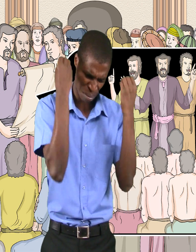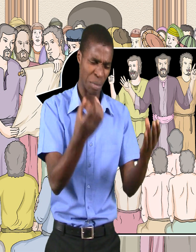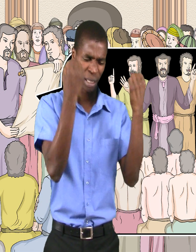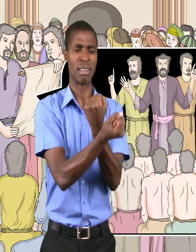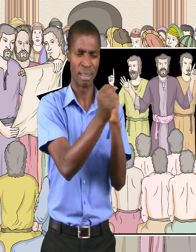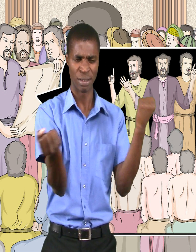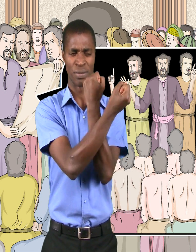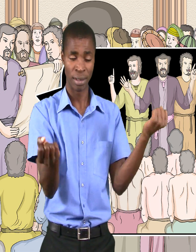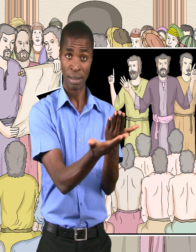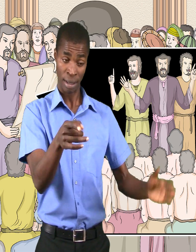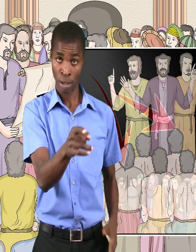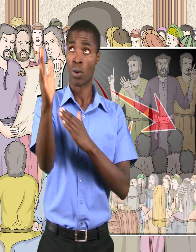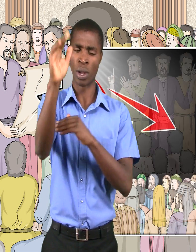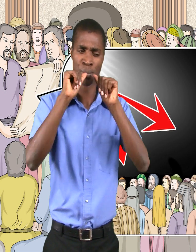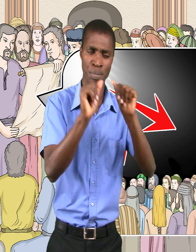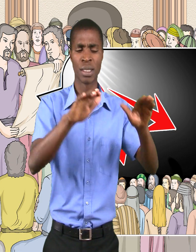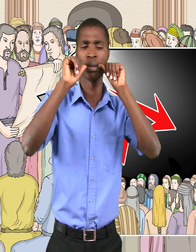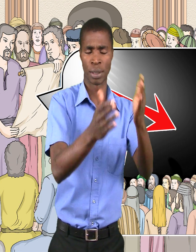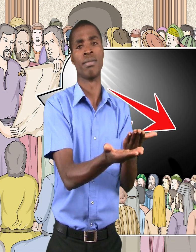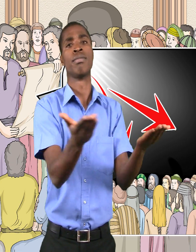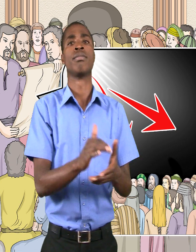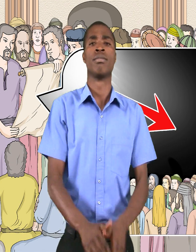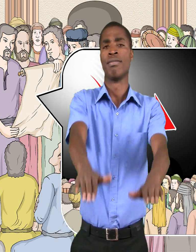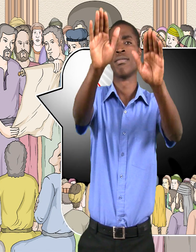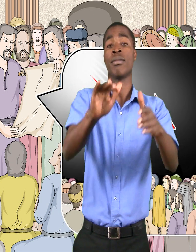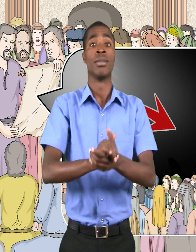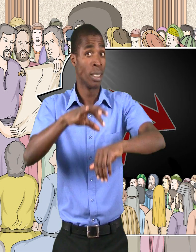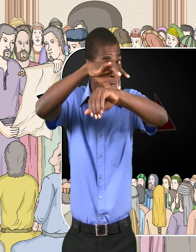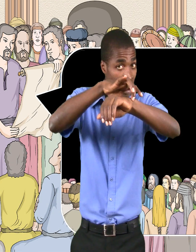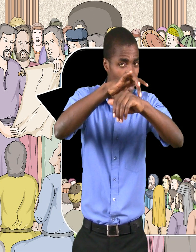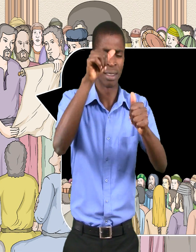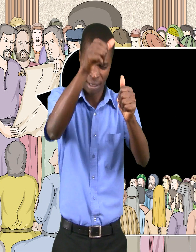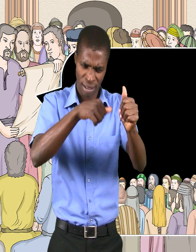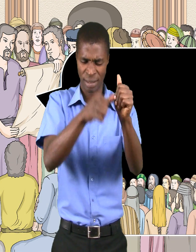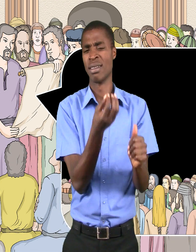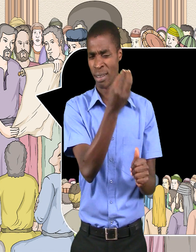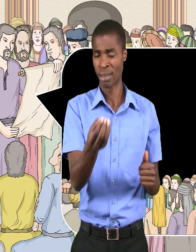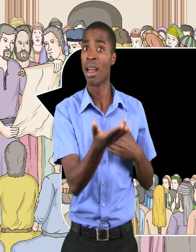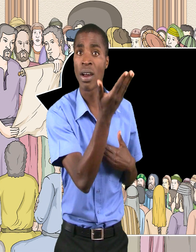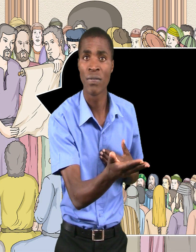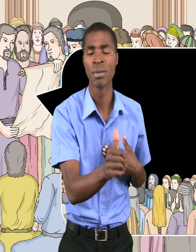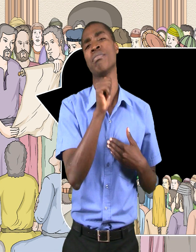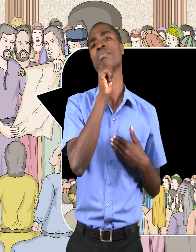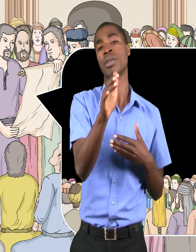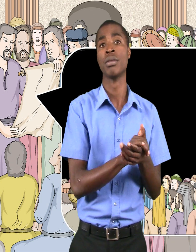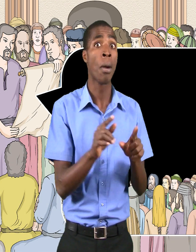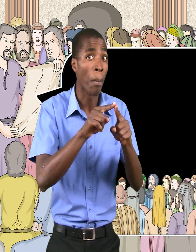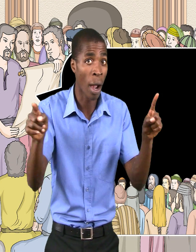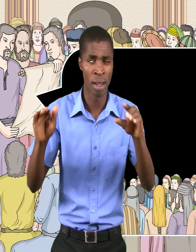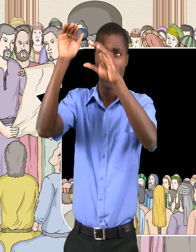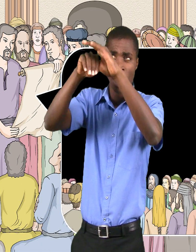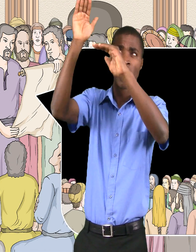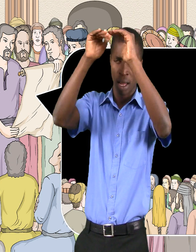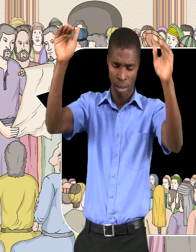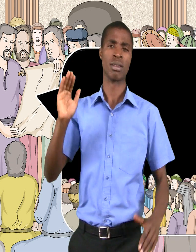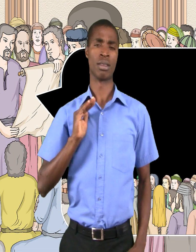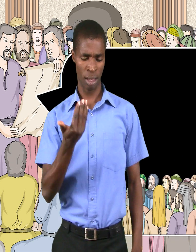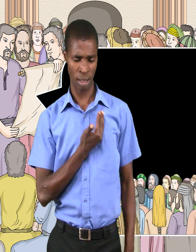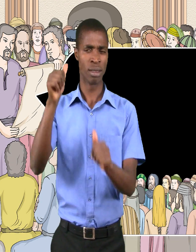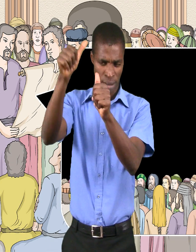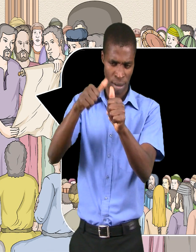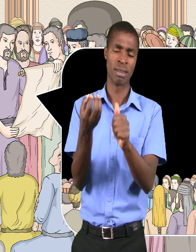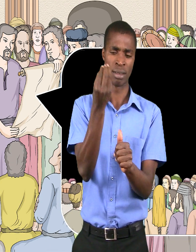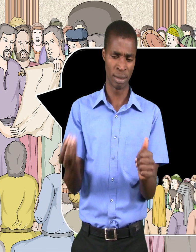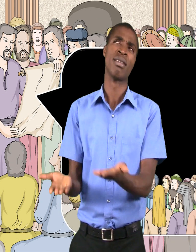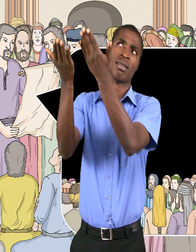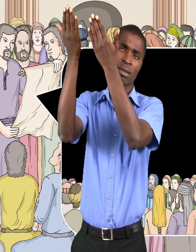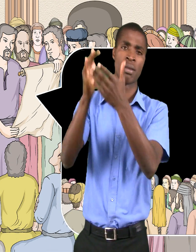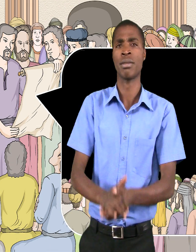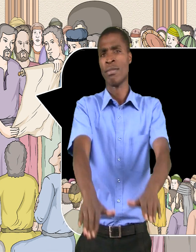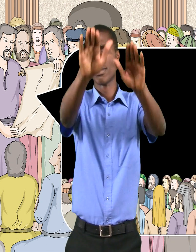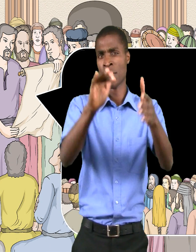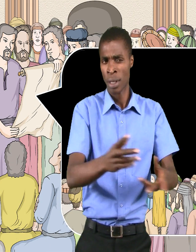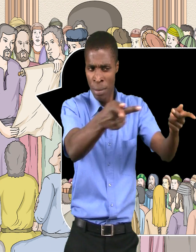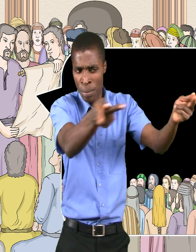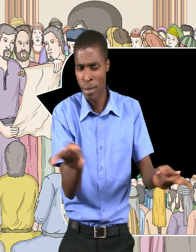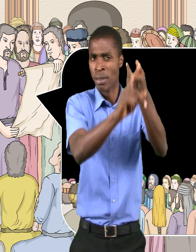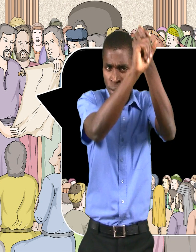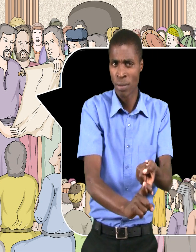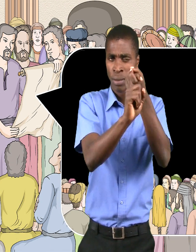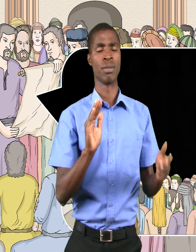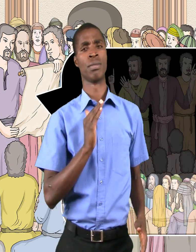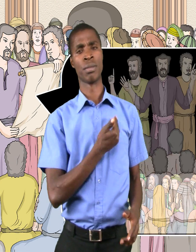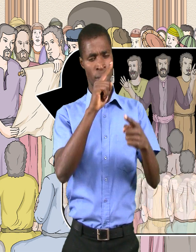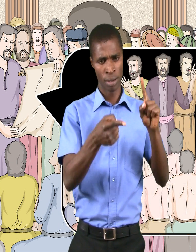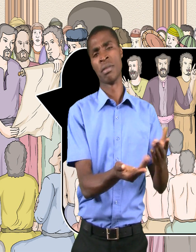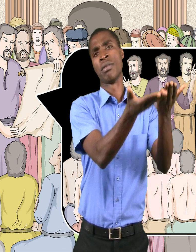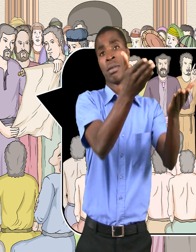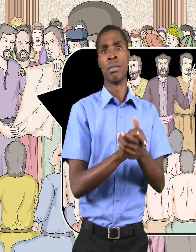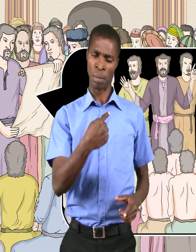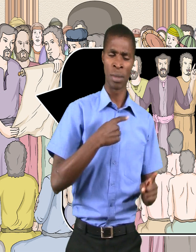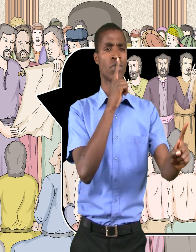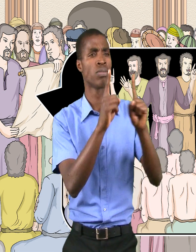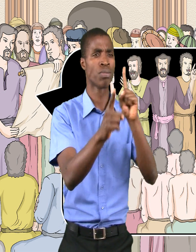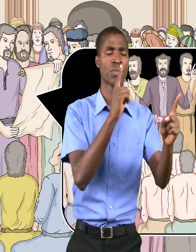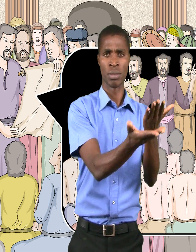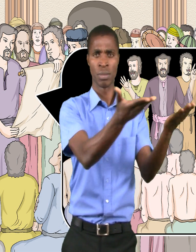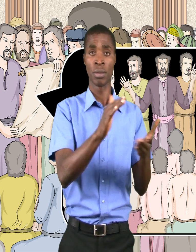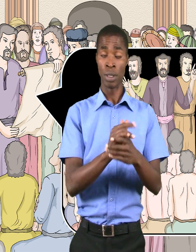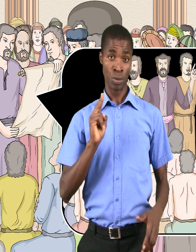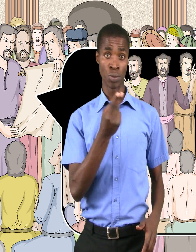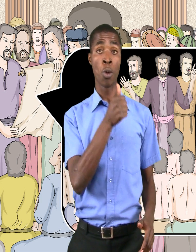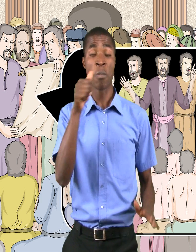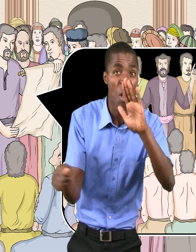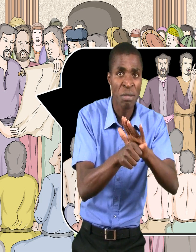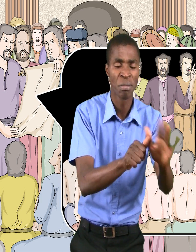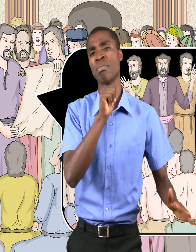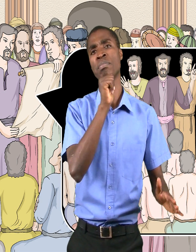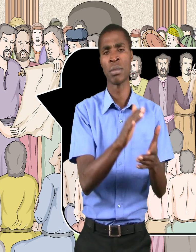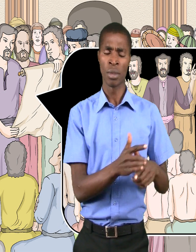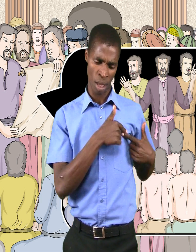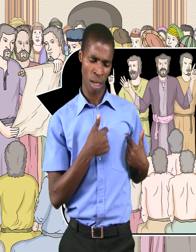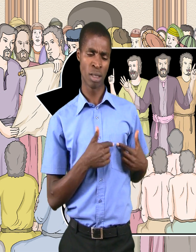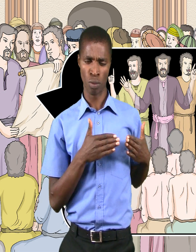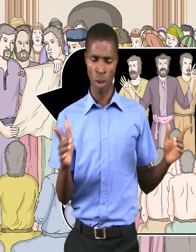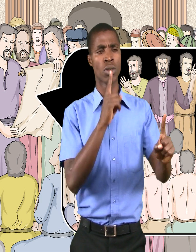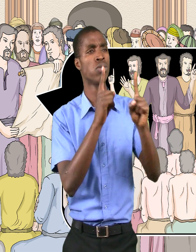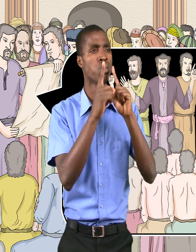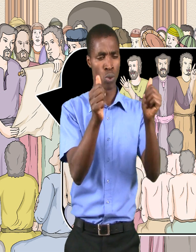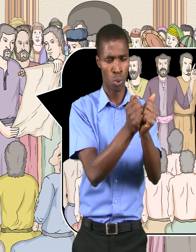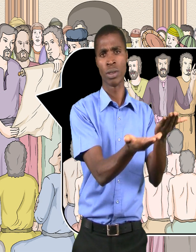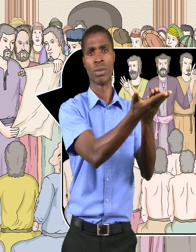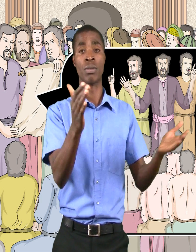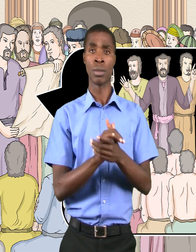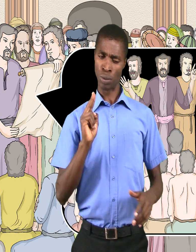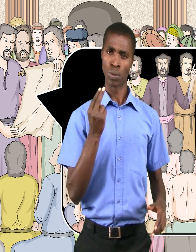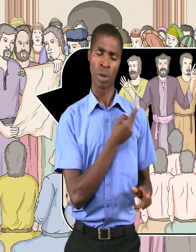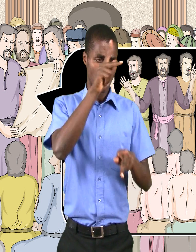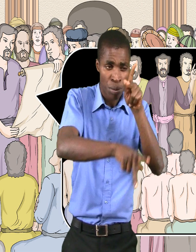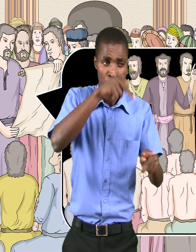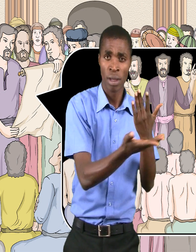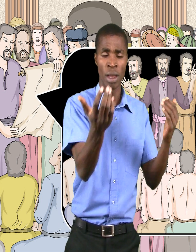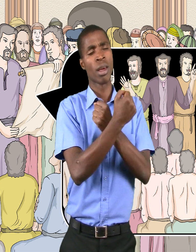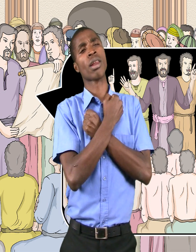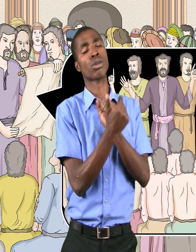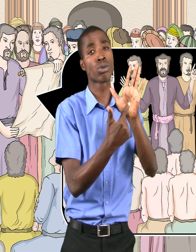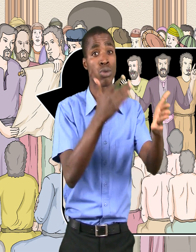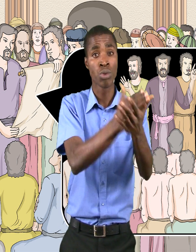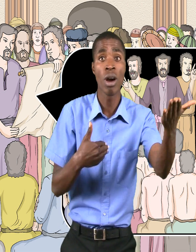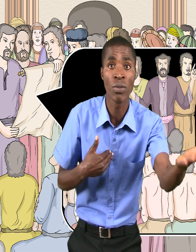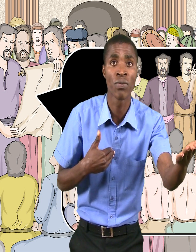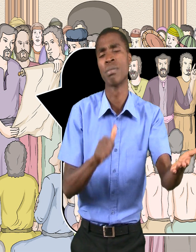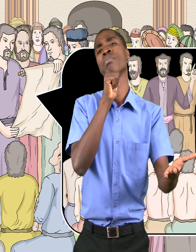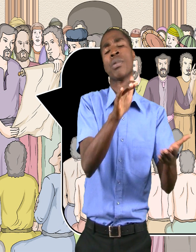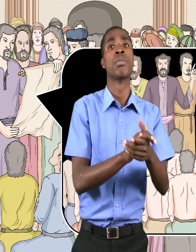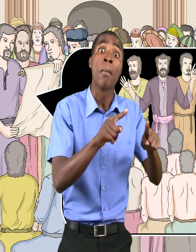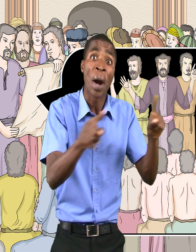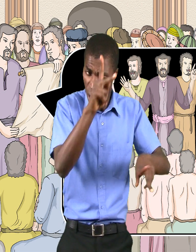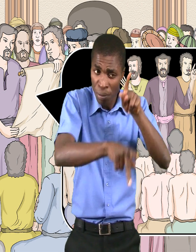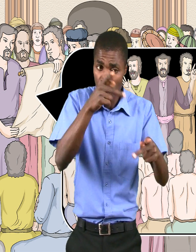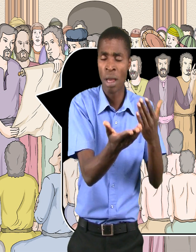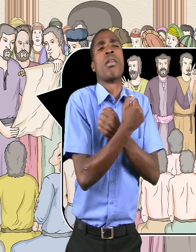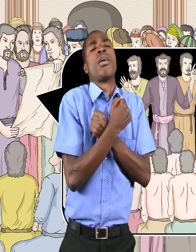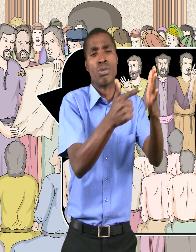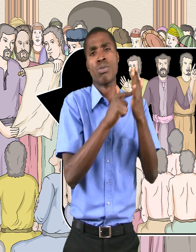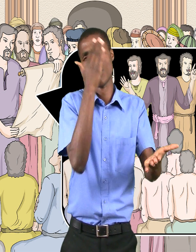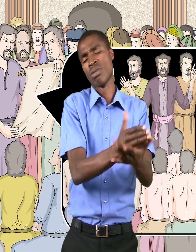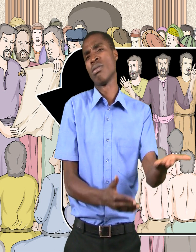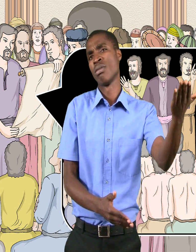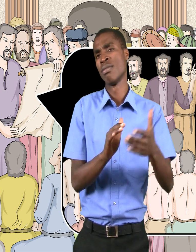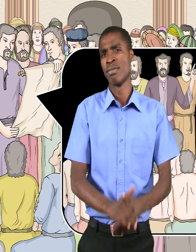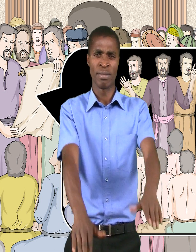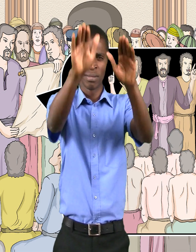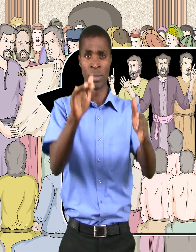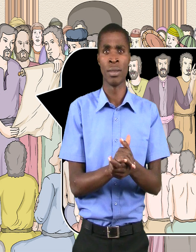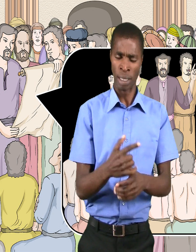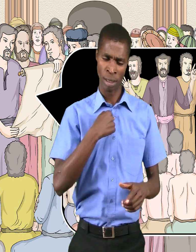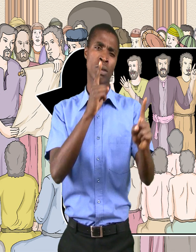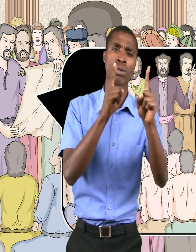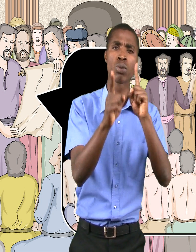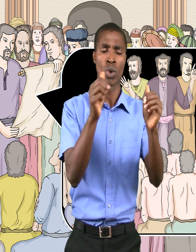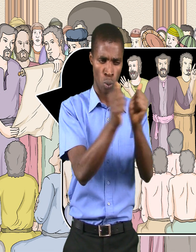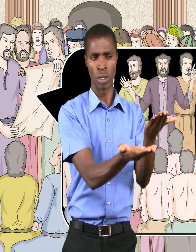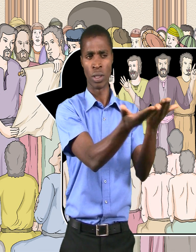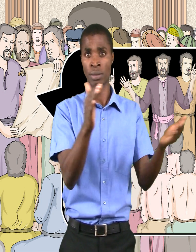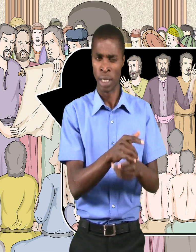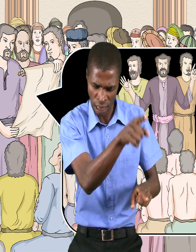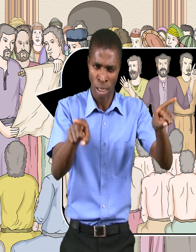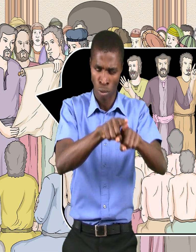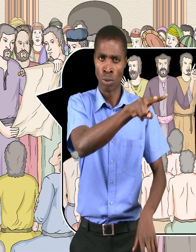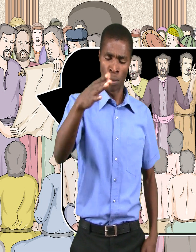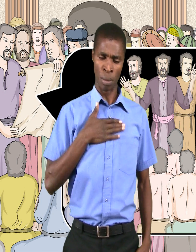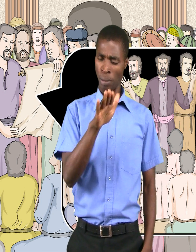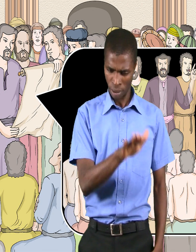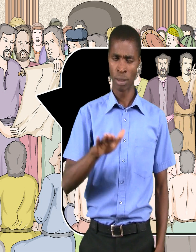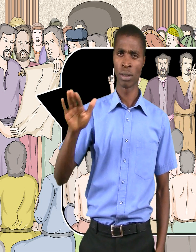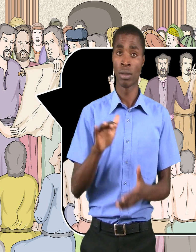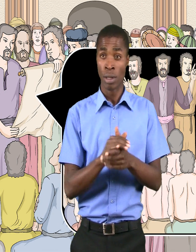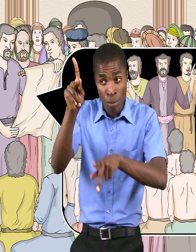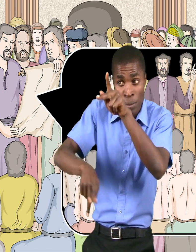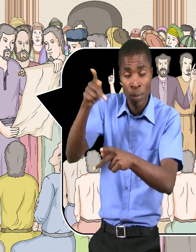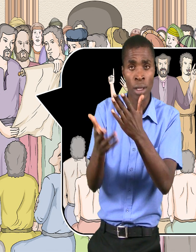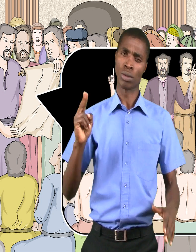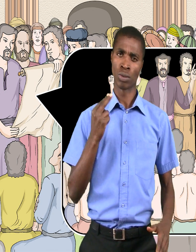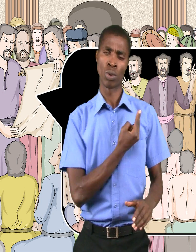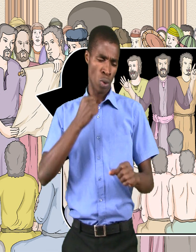We have spoken freely to you, Corinthians. Our hearts are open wide. It is not our affection, but yours, that is restrained.